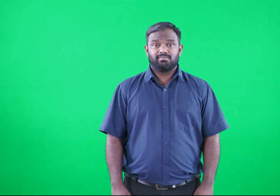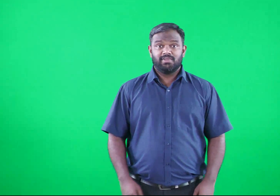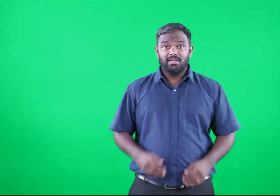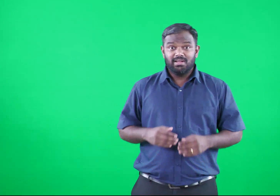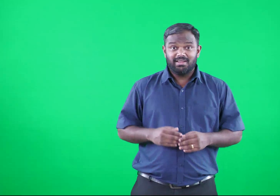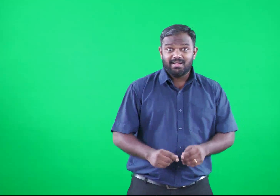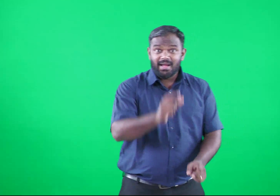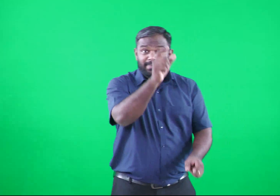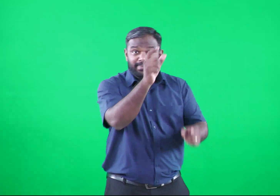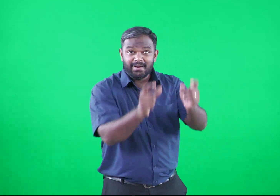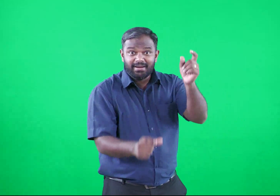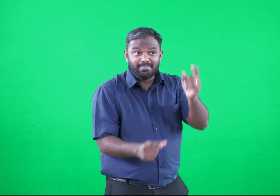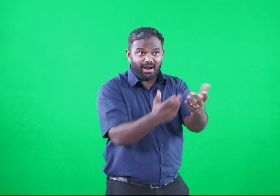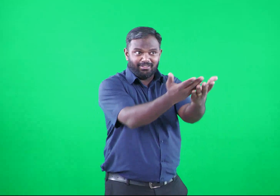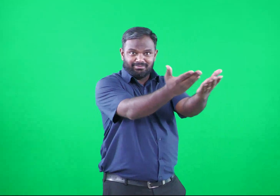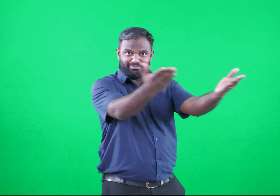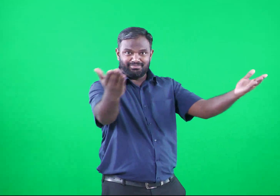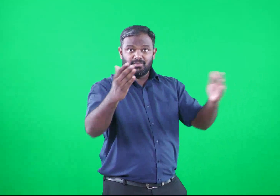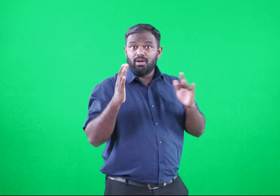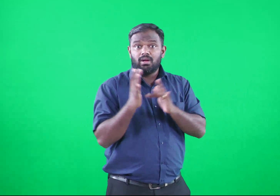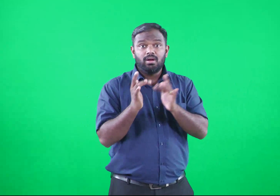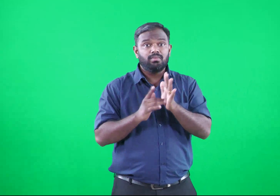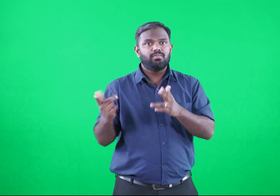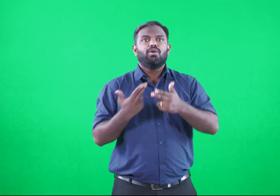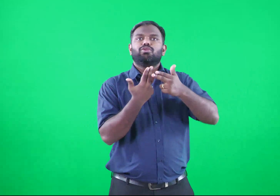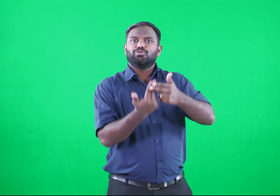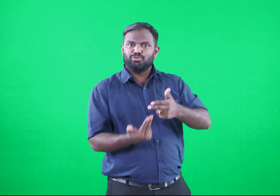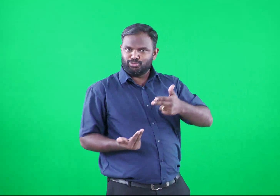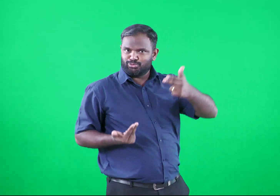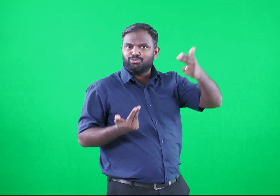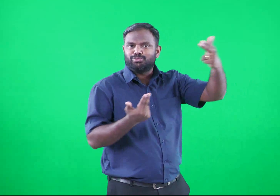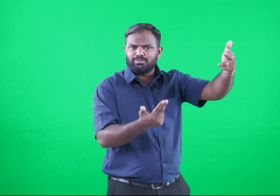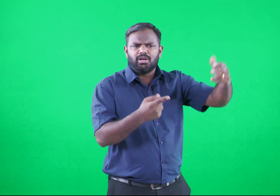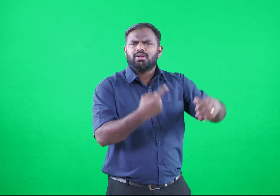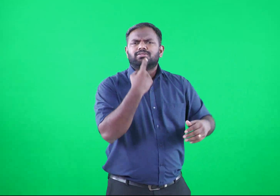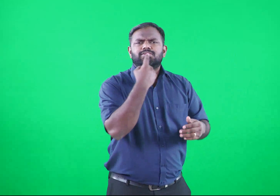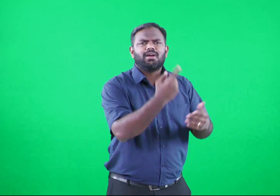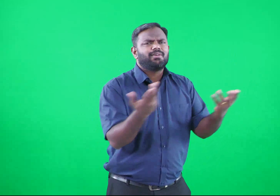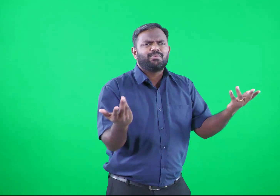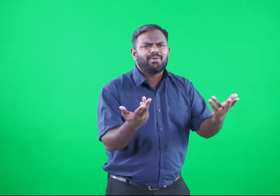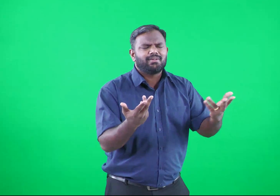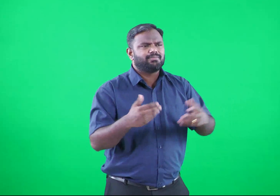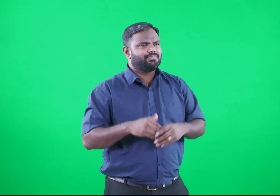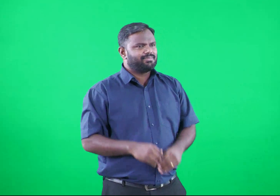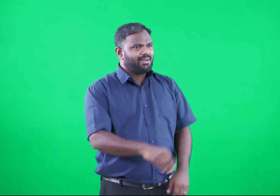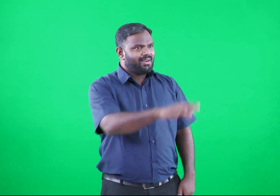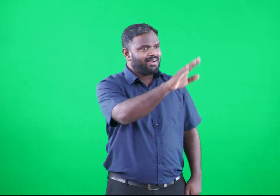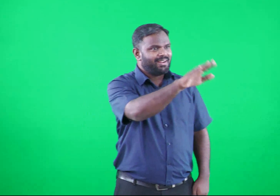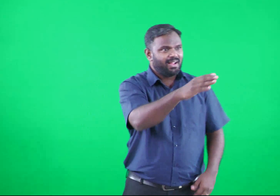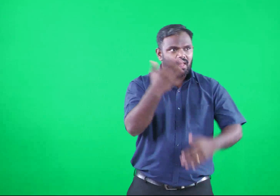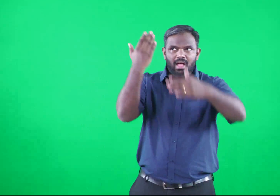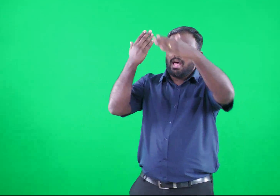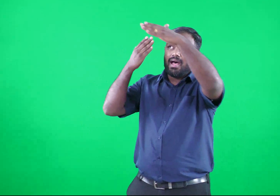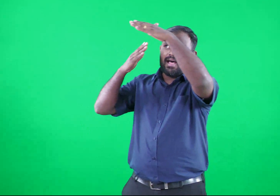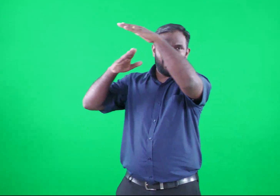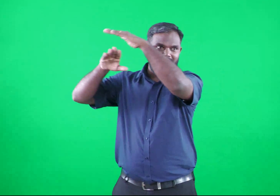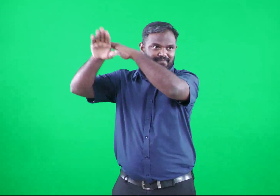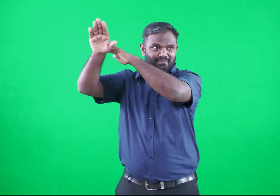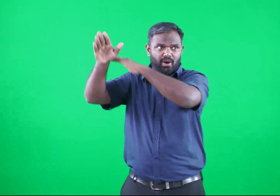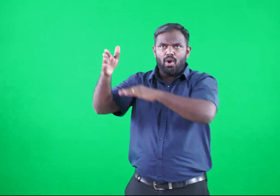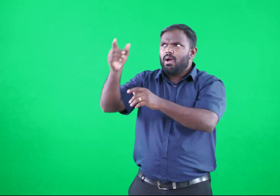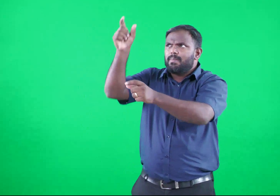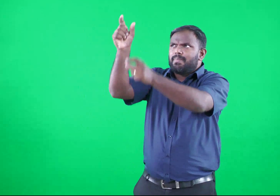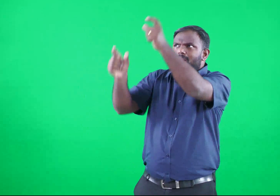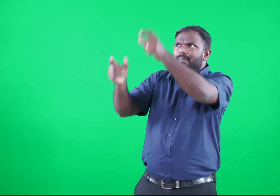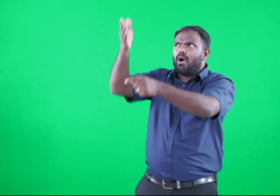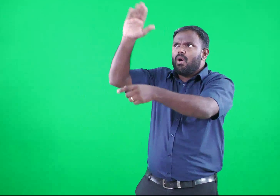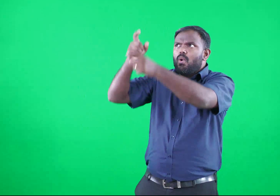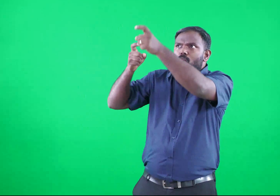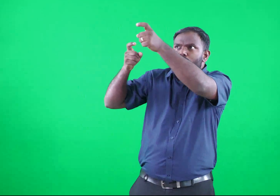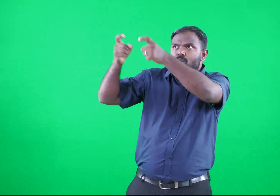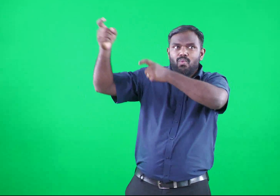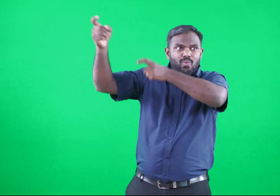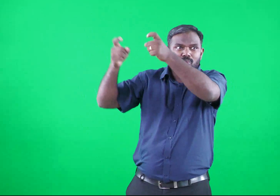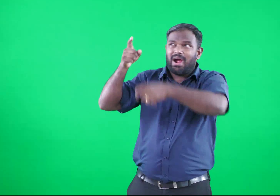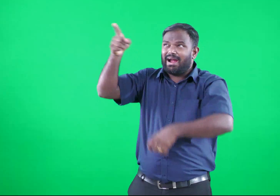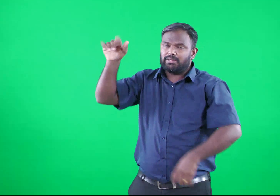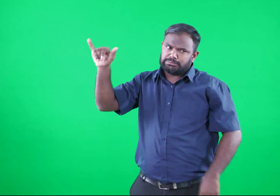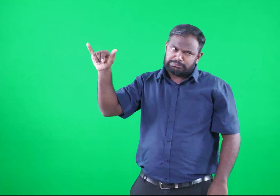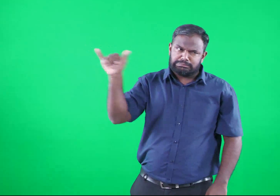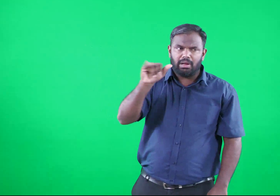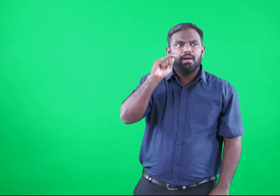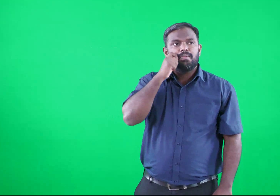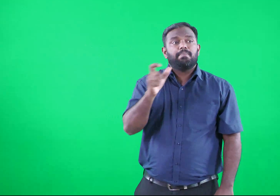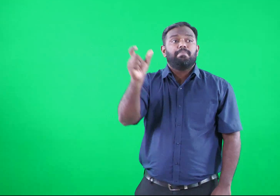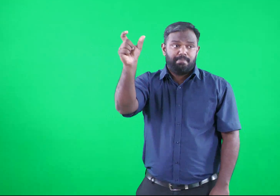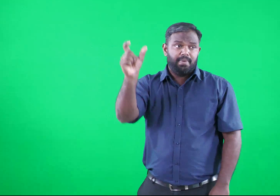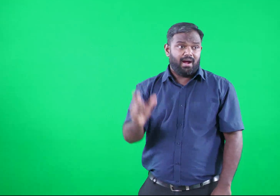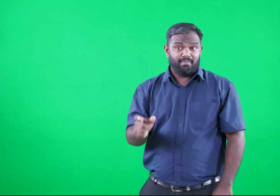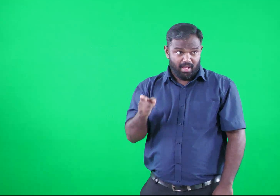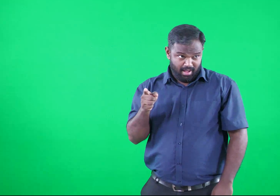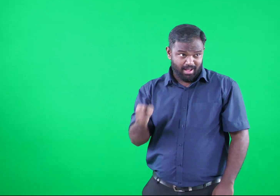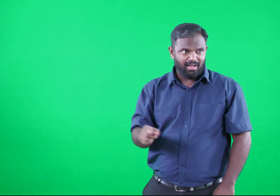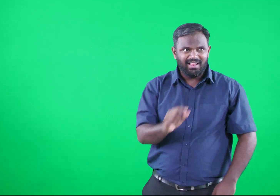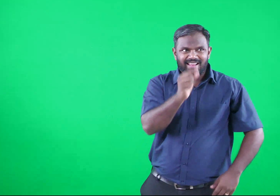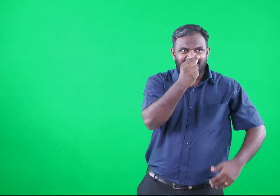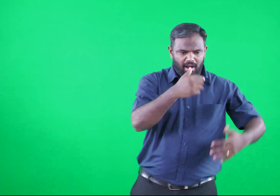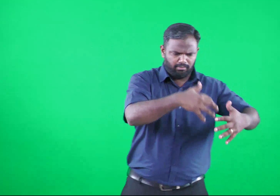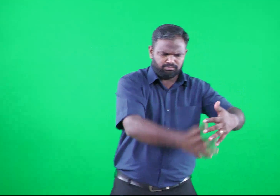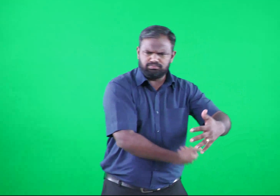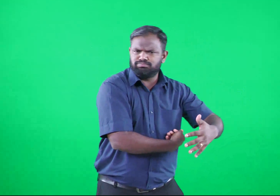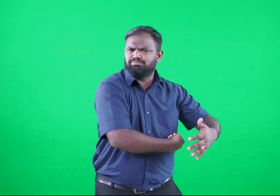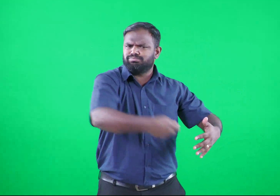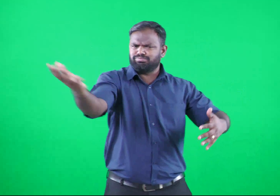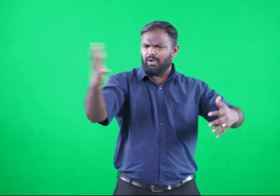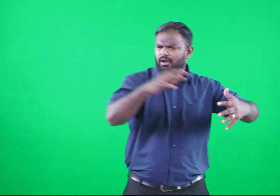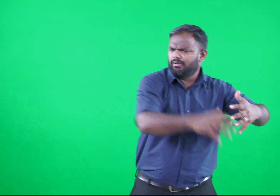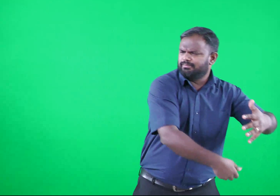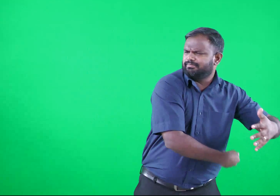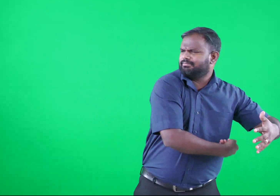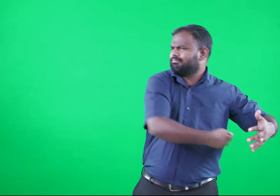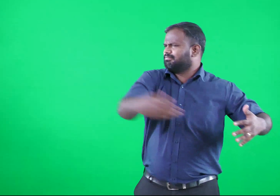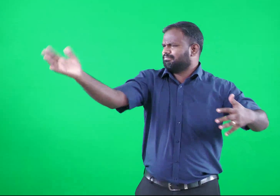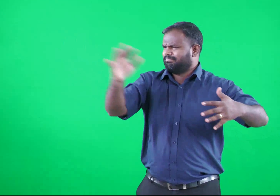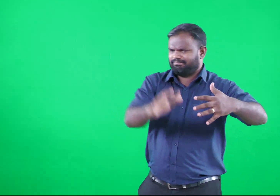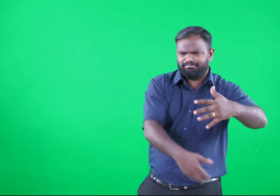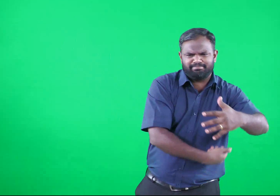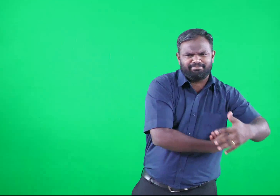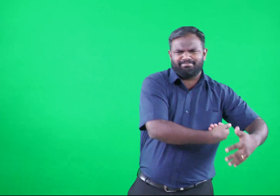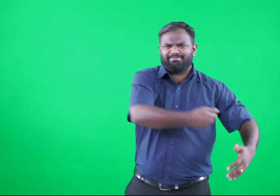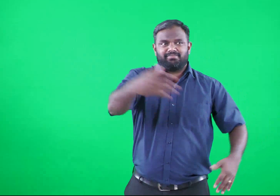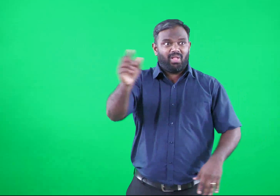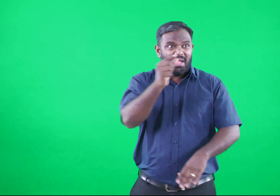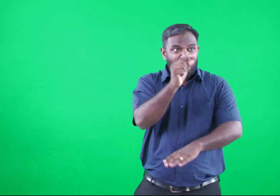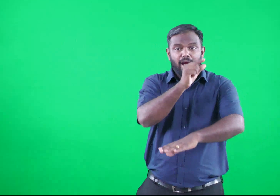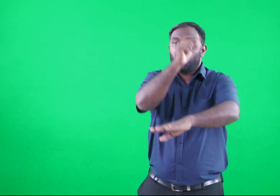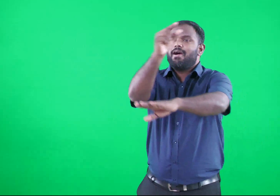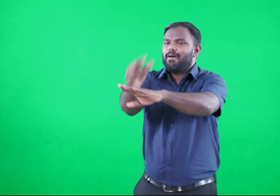Jesus also said, "The kingdom of God is like a man who scatters seed on the ground.